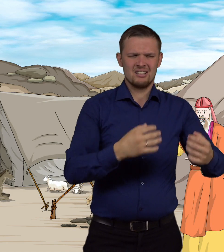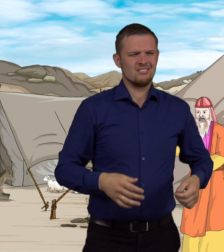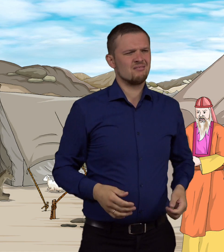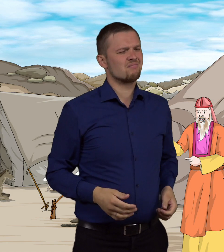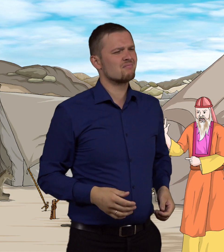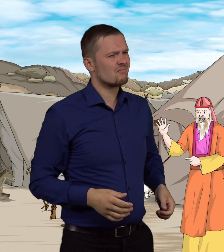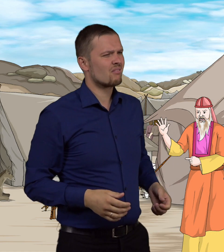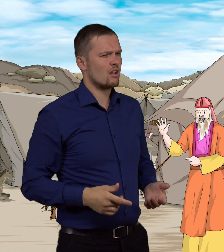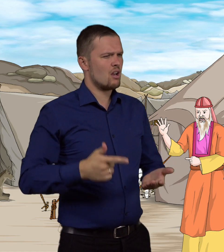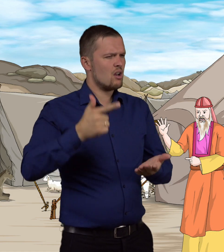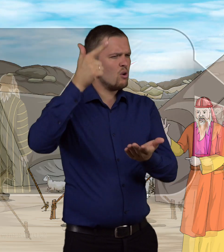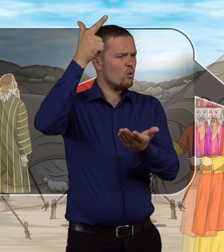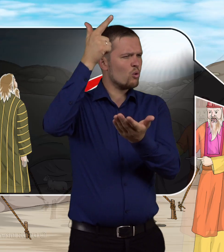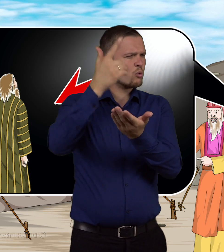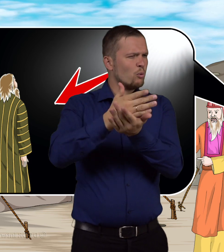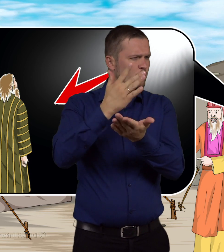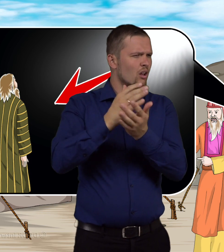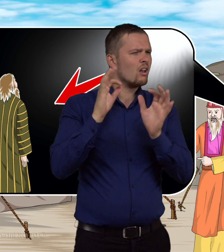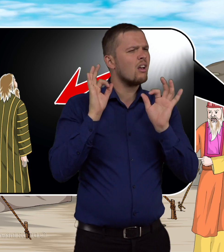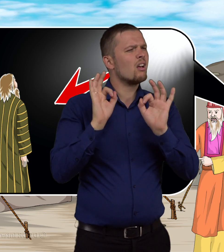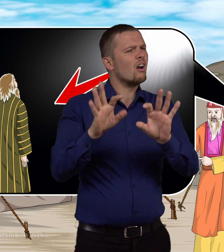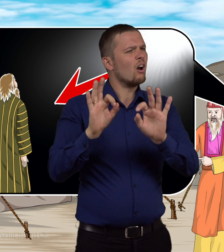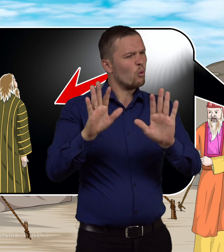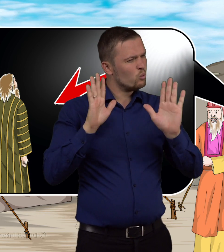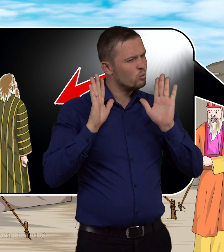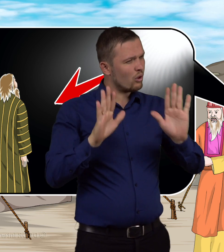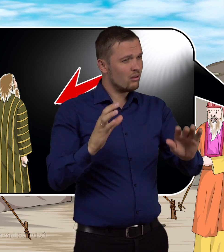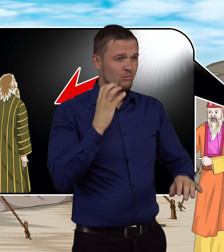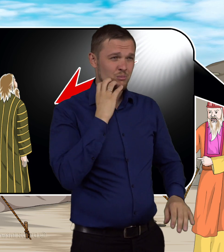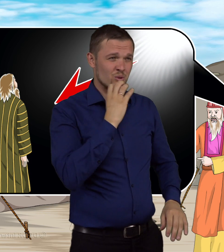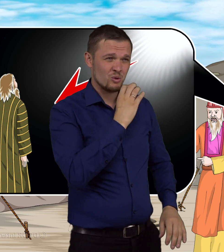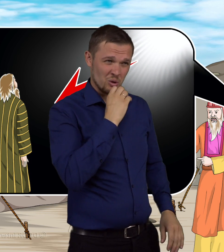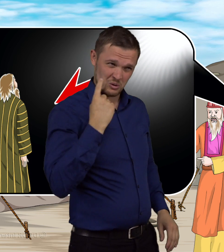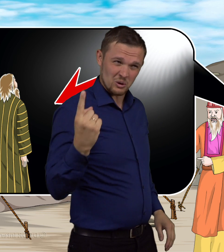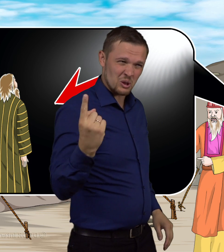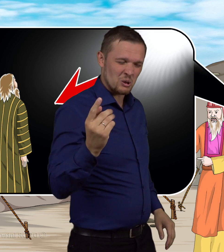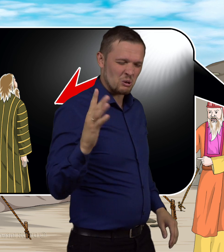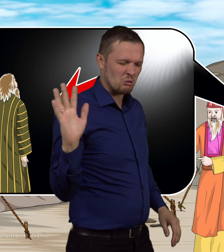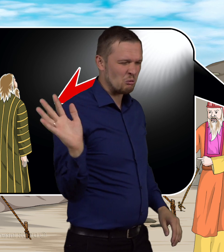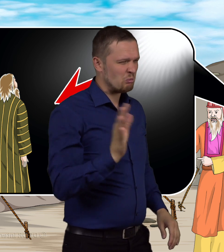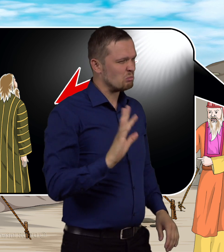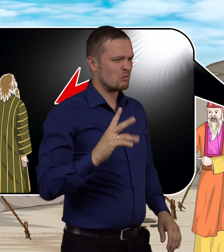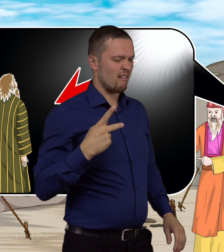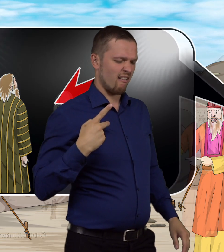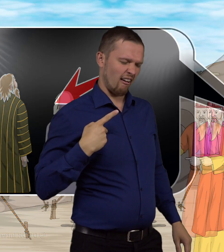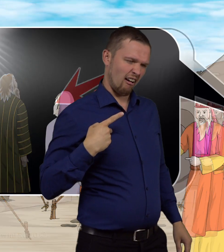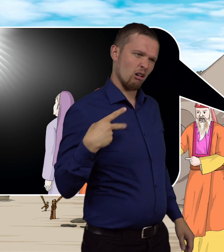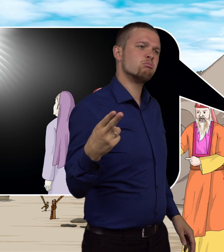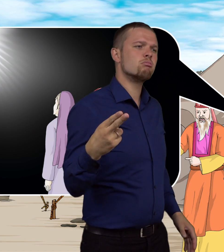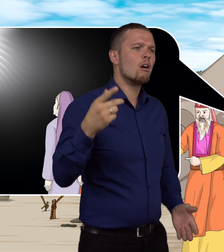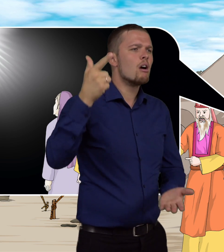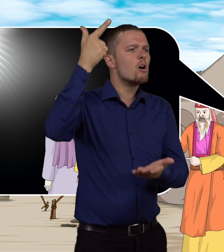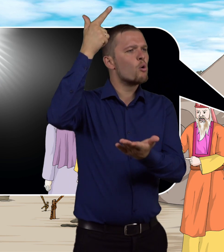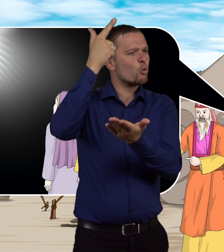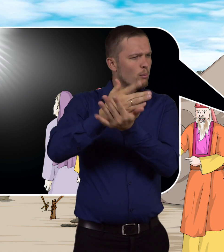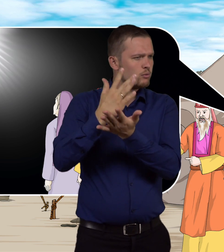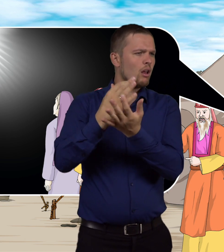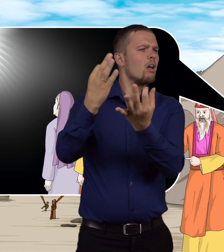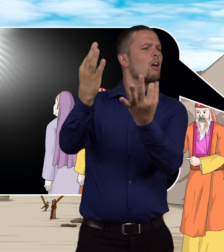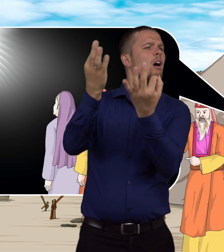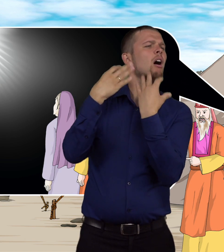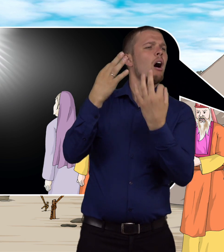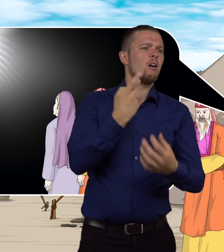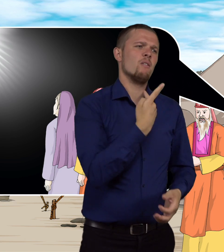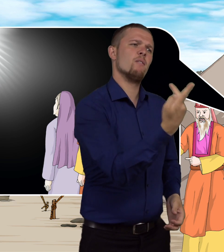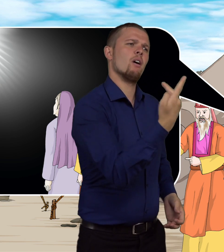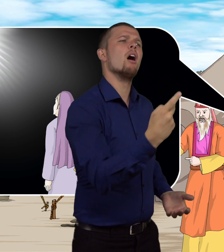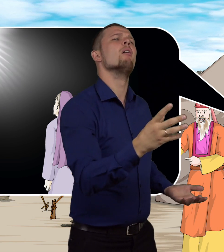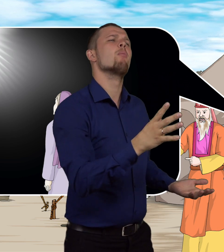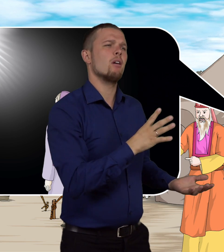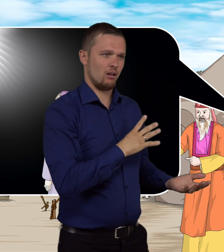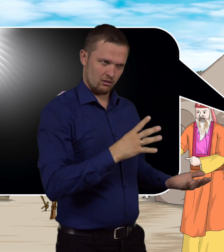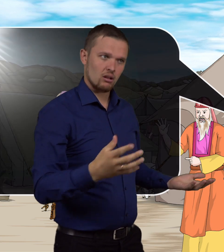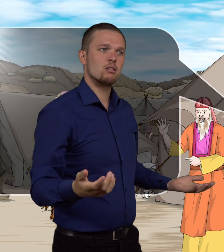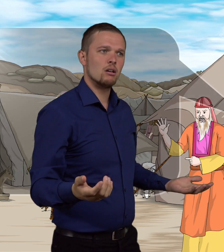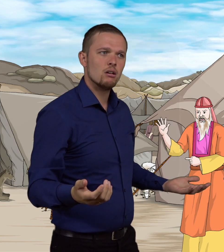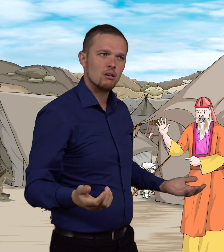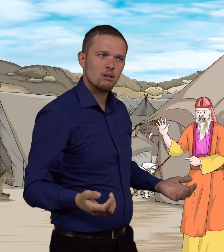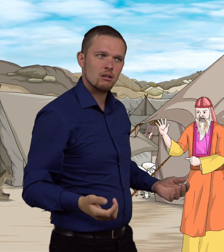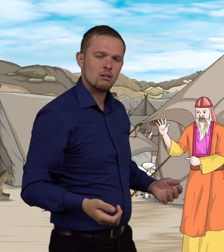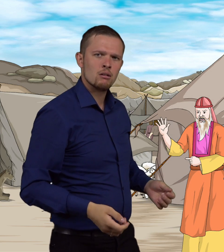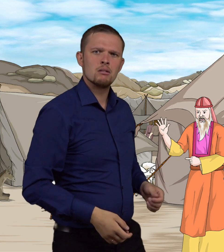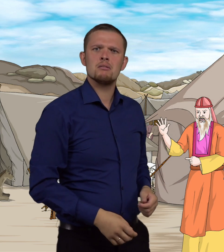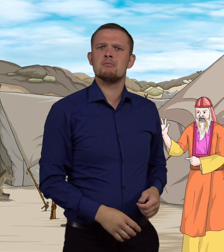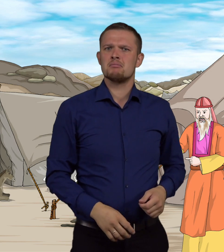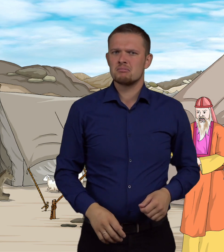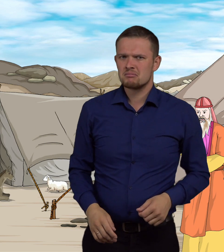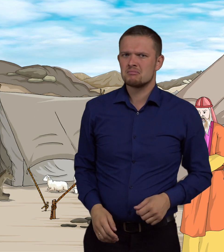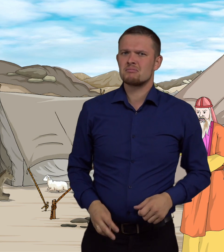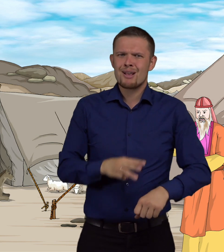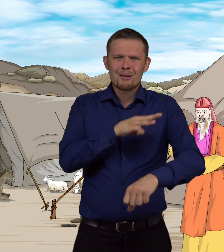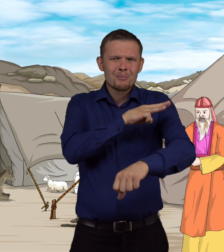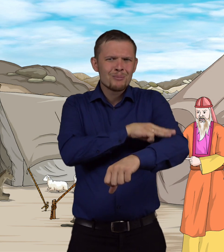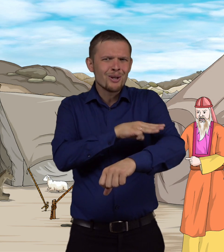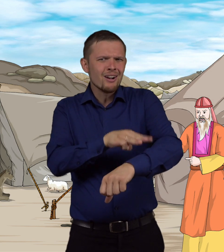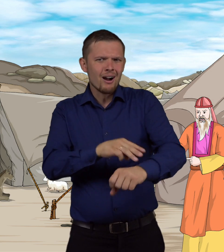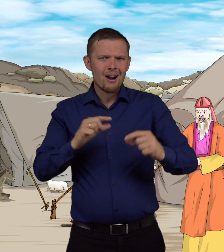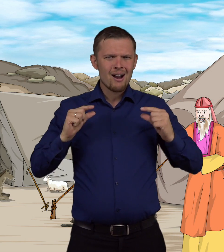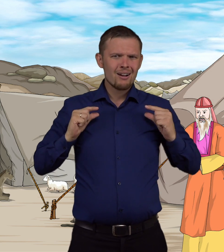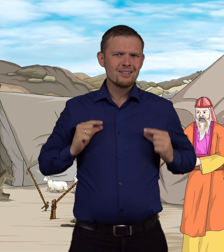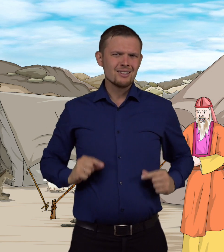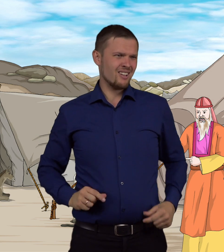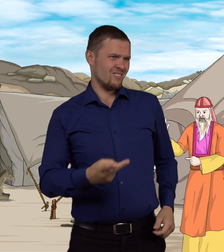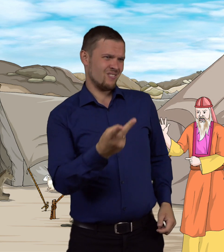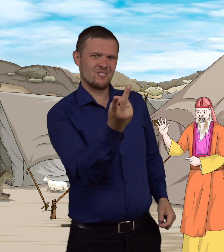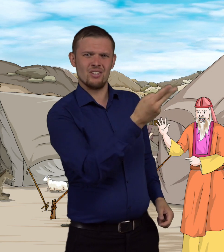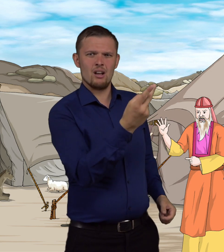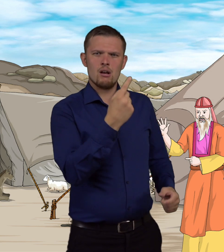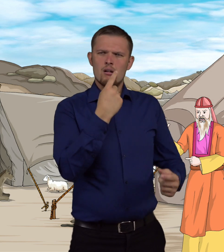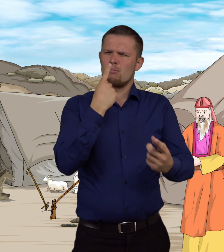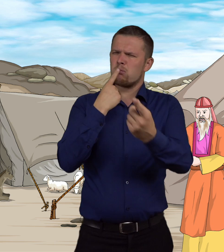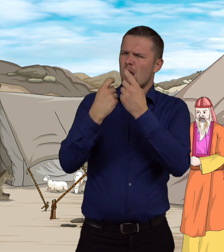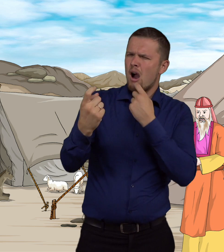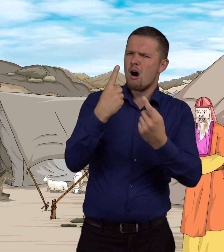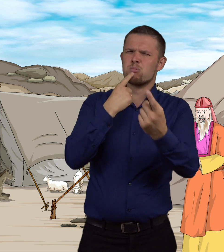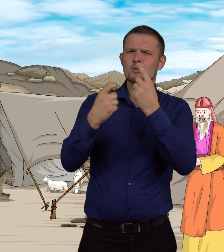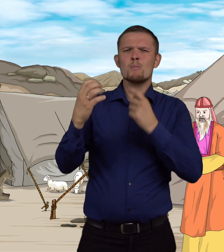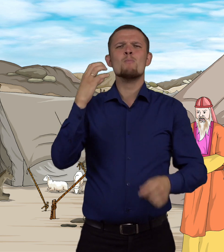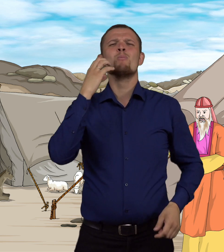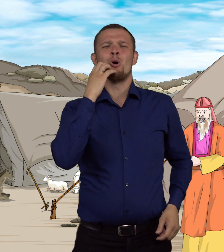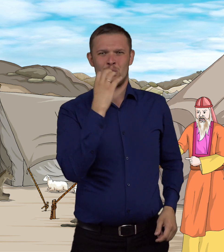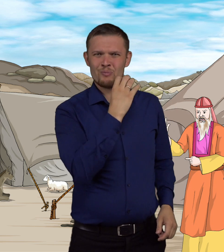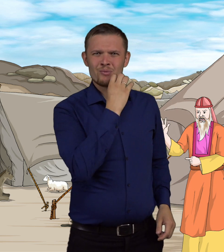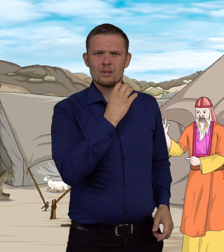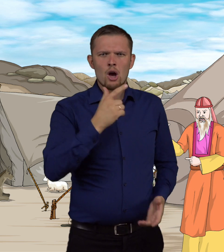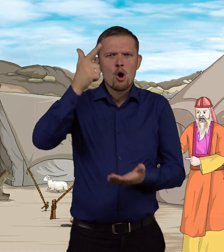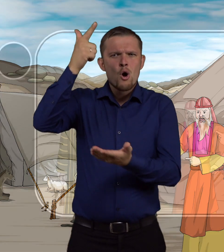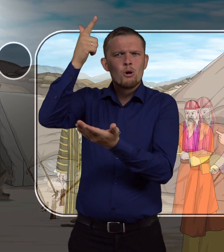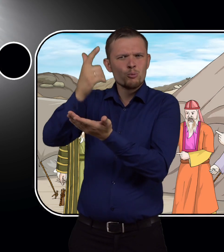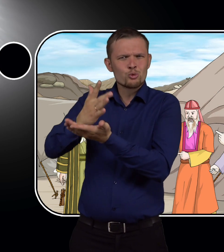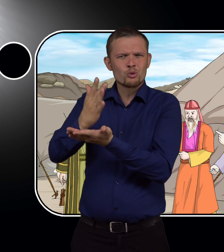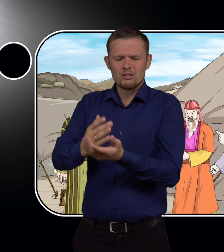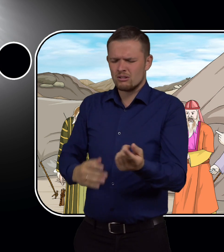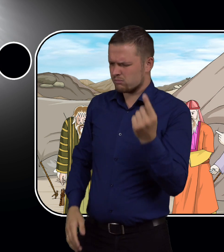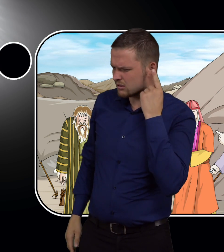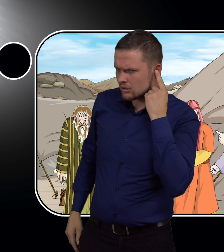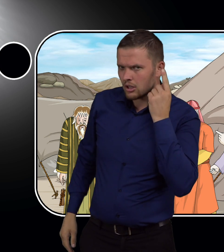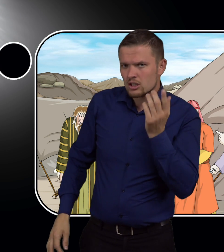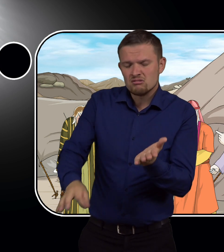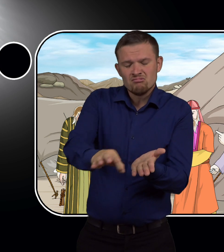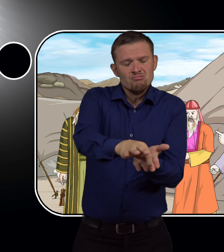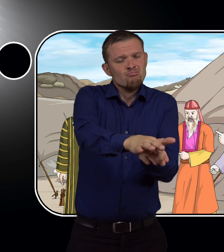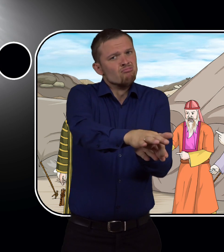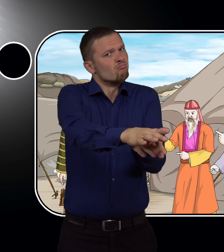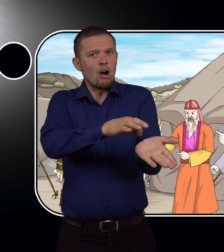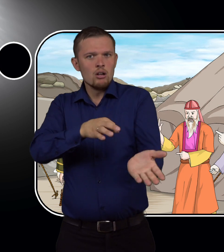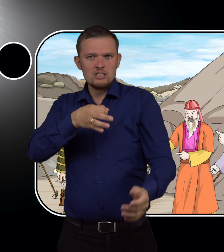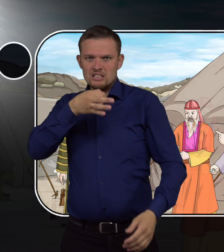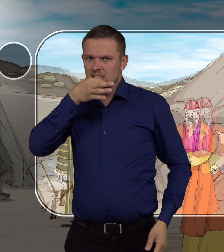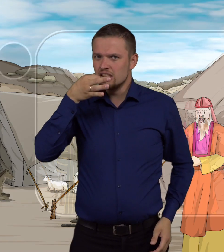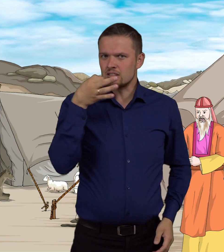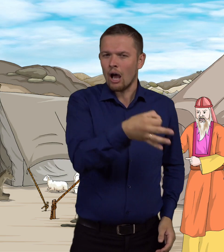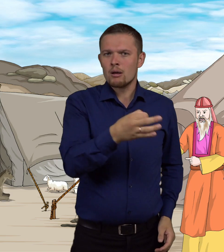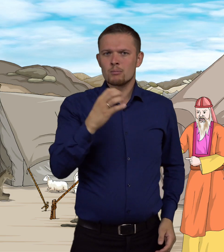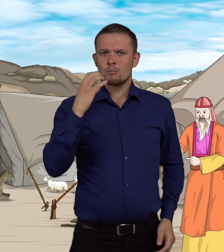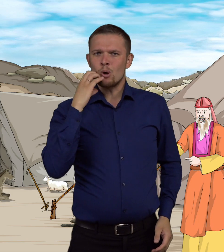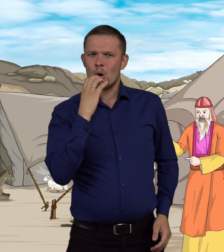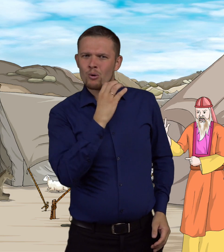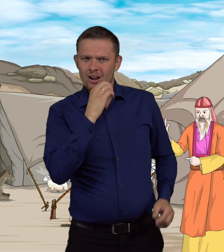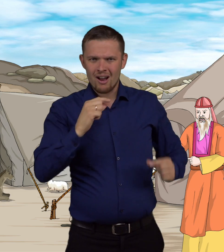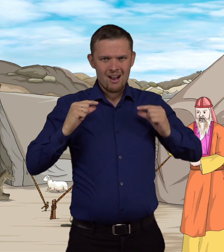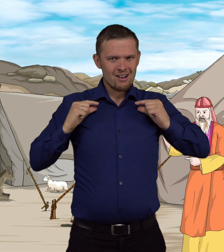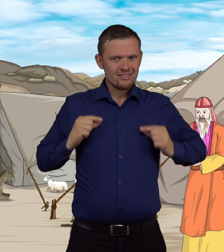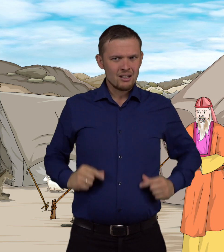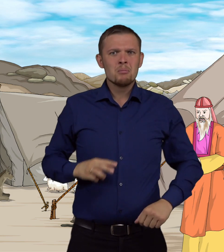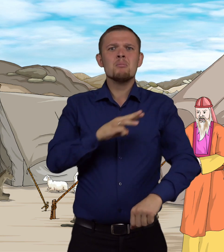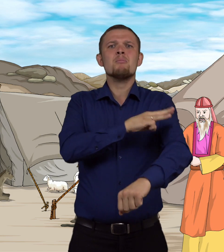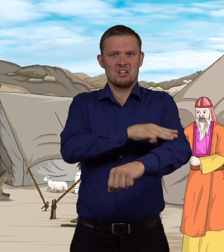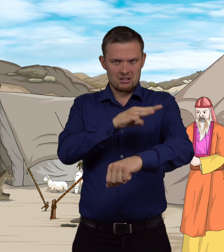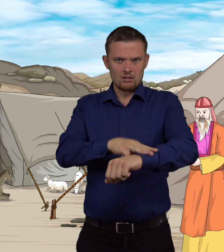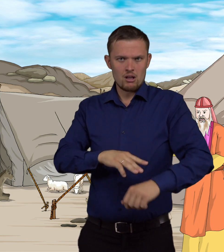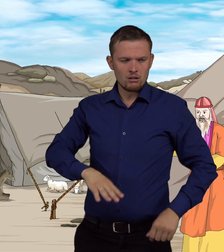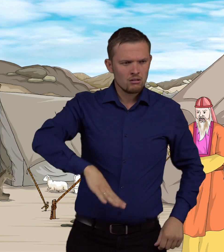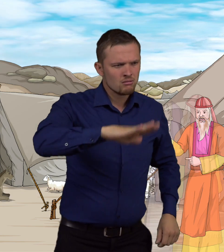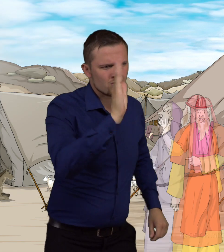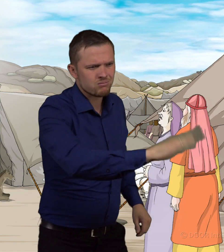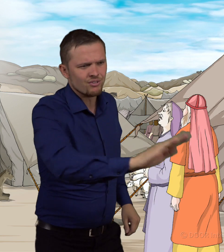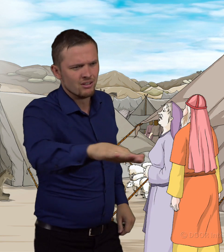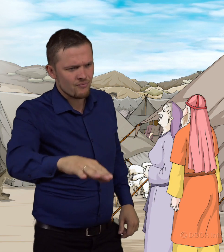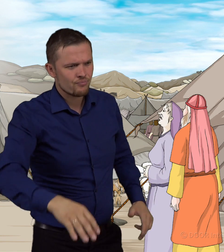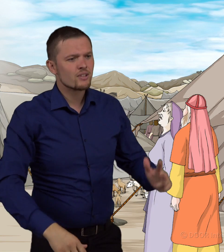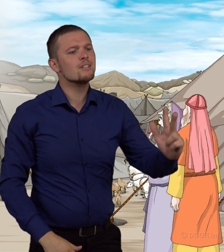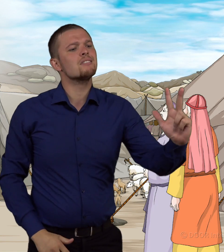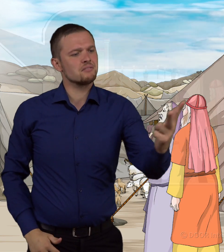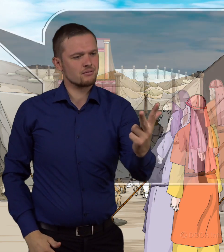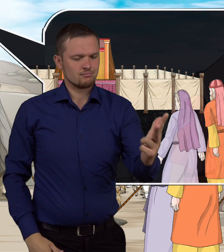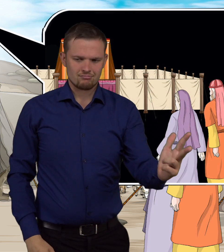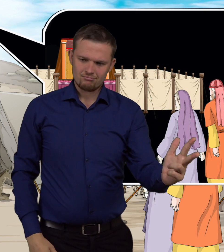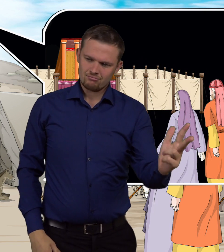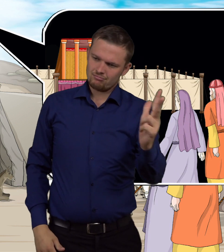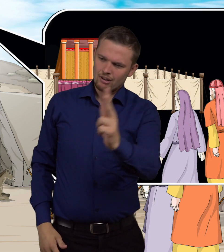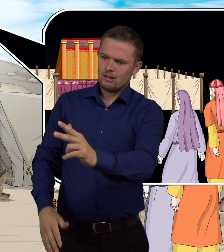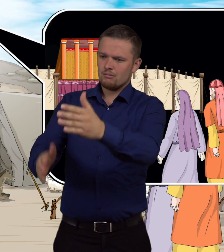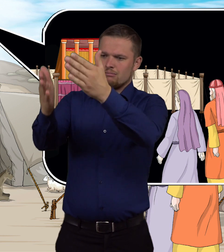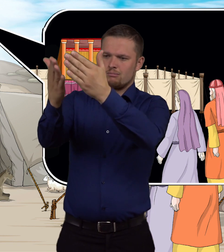“Does the LORD speak only through Moses?” they said. “Does He not also speak through us?” And the LORD heard this. Now Moses was a very humble man, more so than any man on the face of the earth.